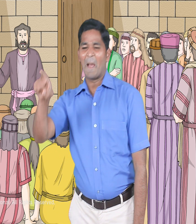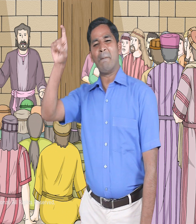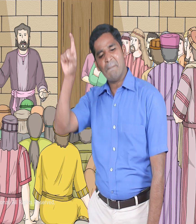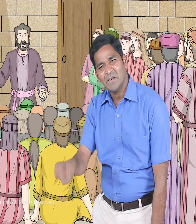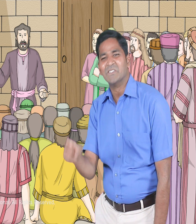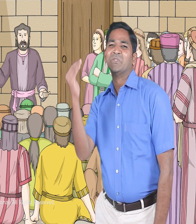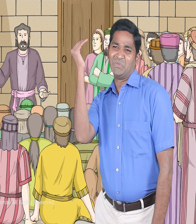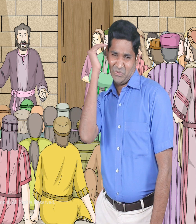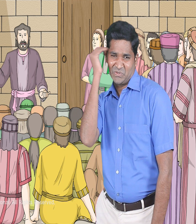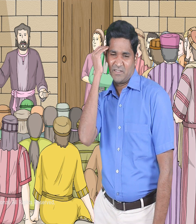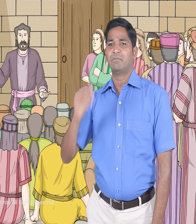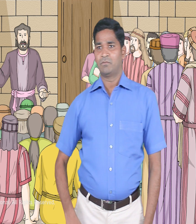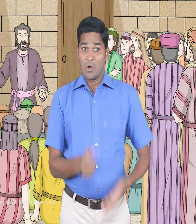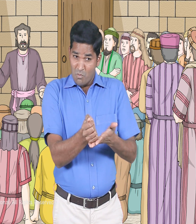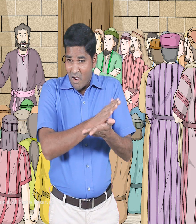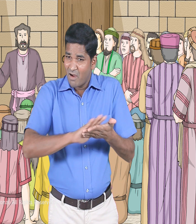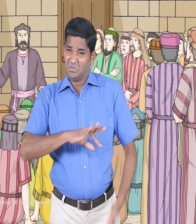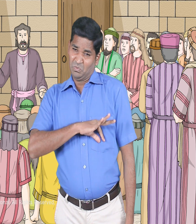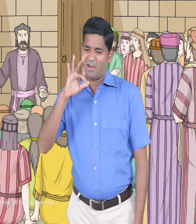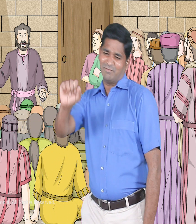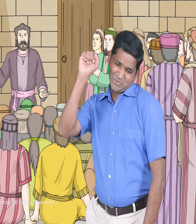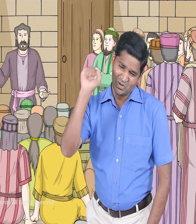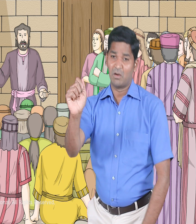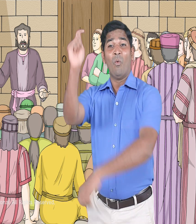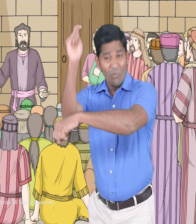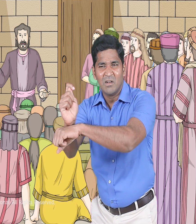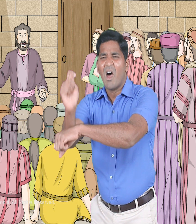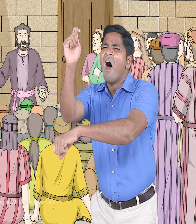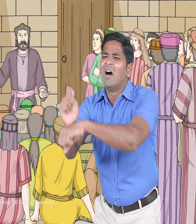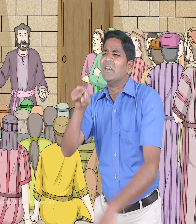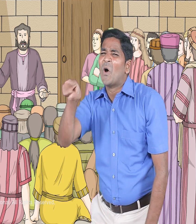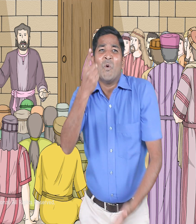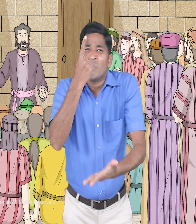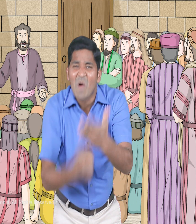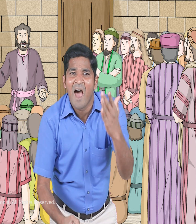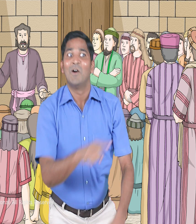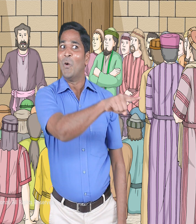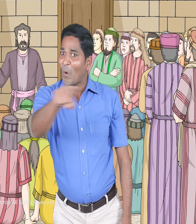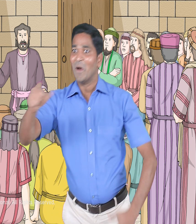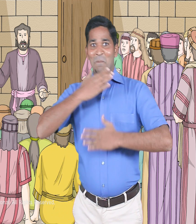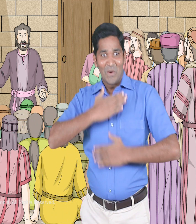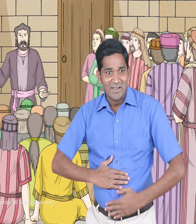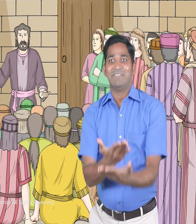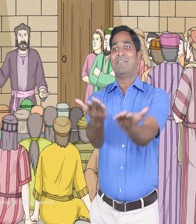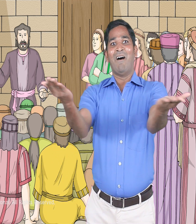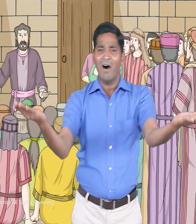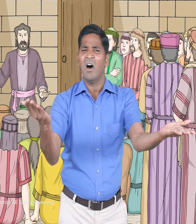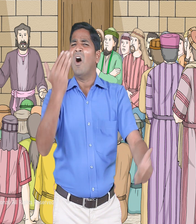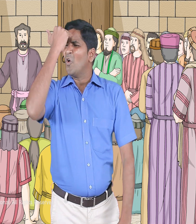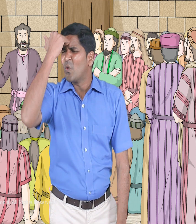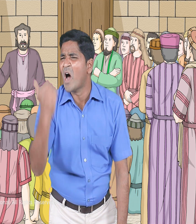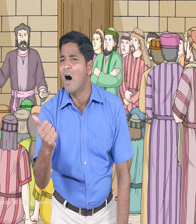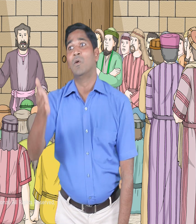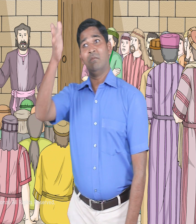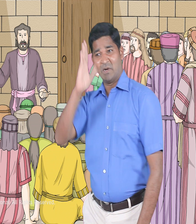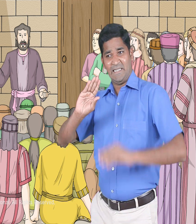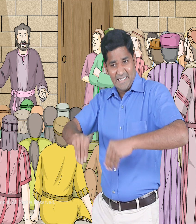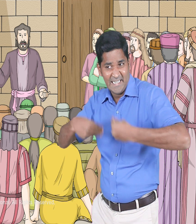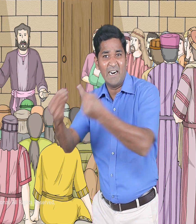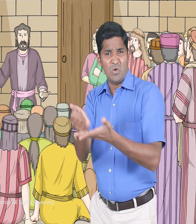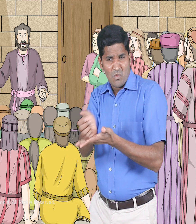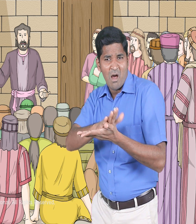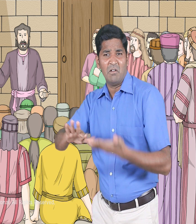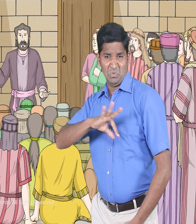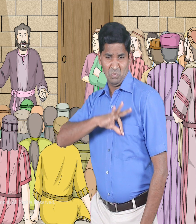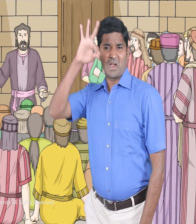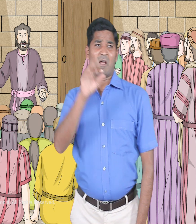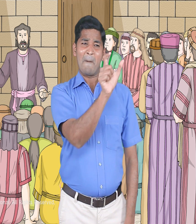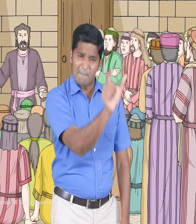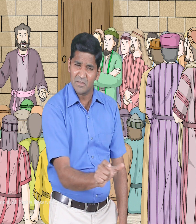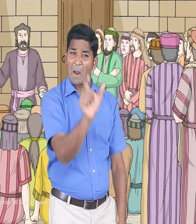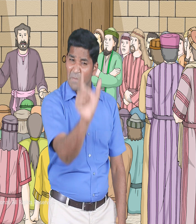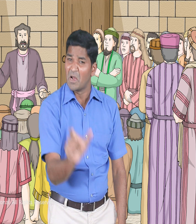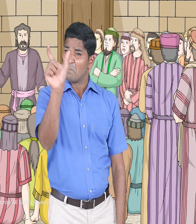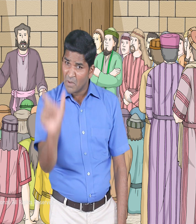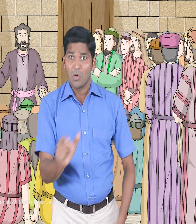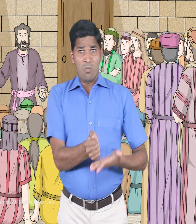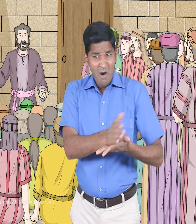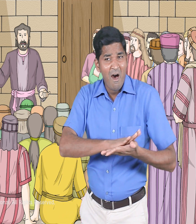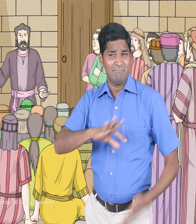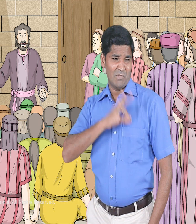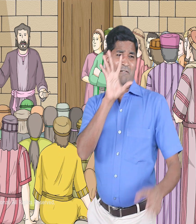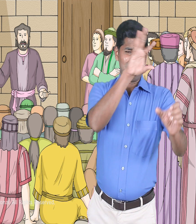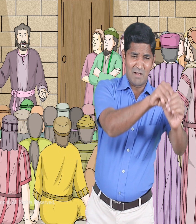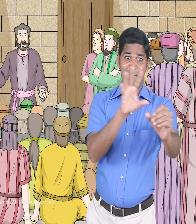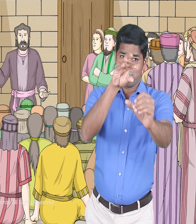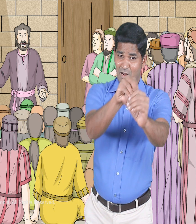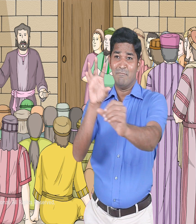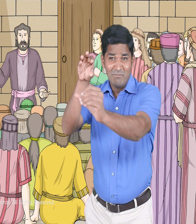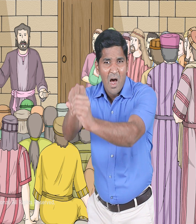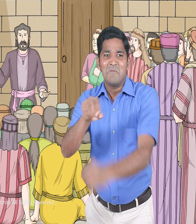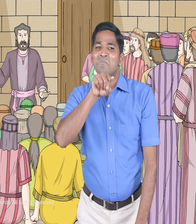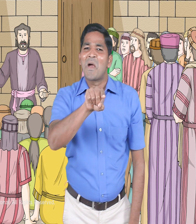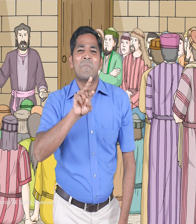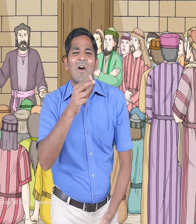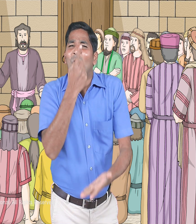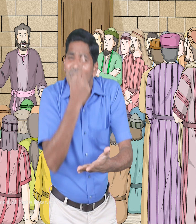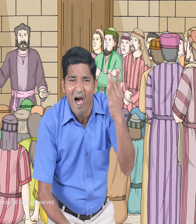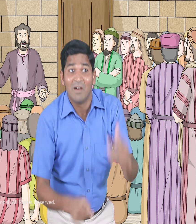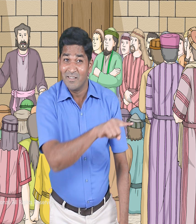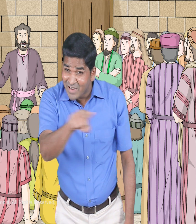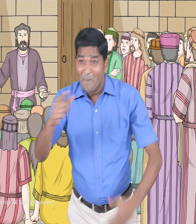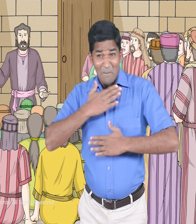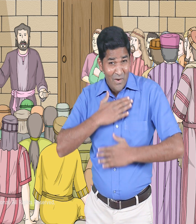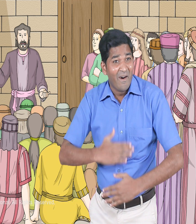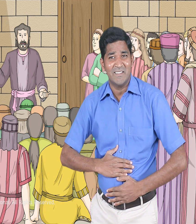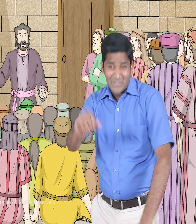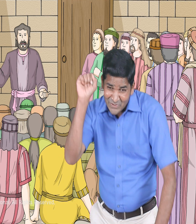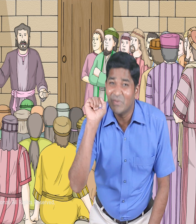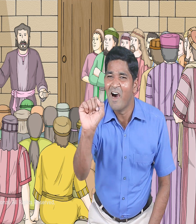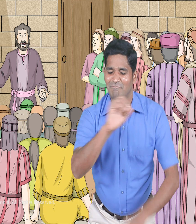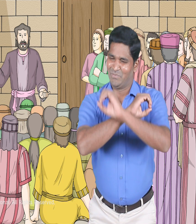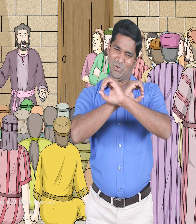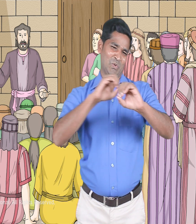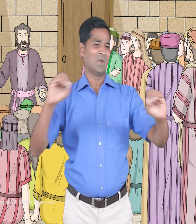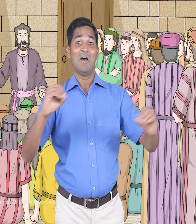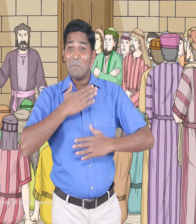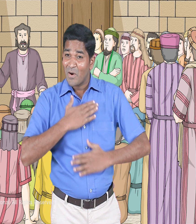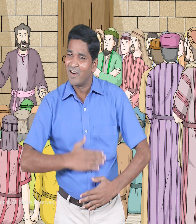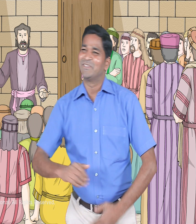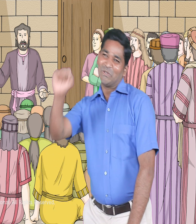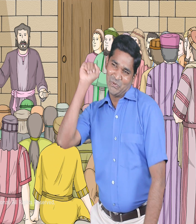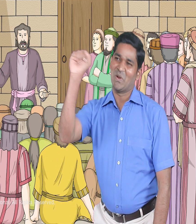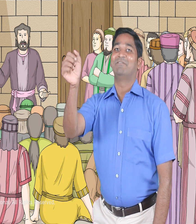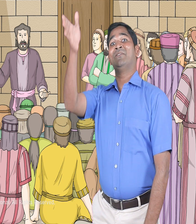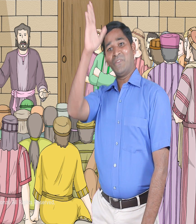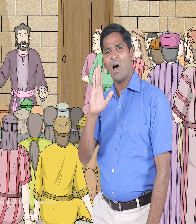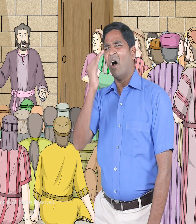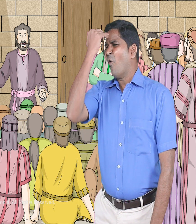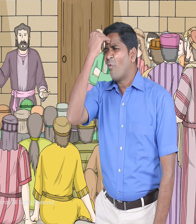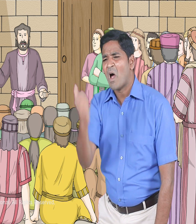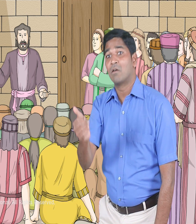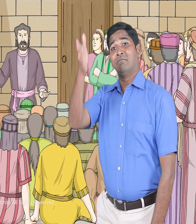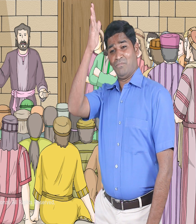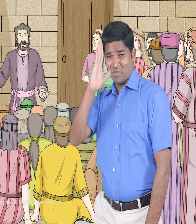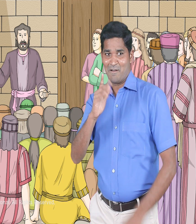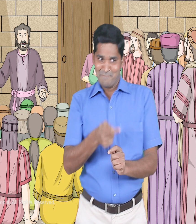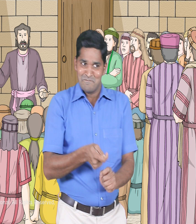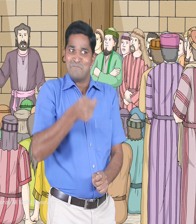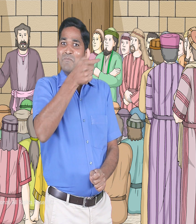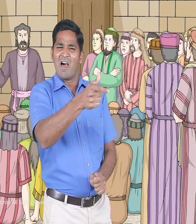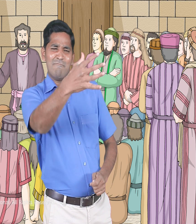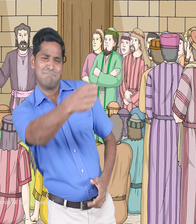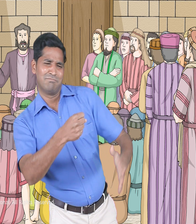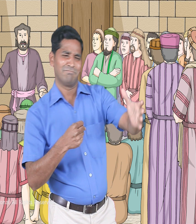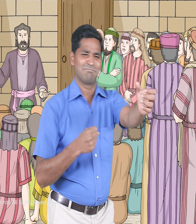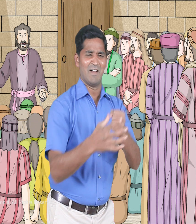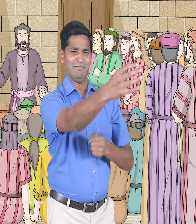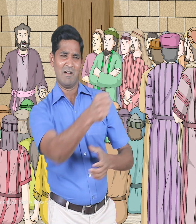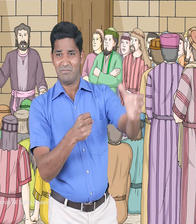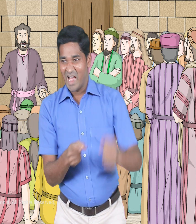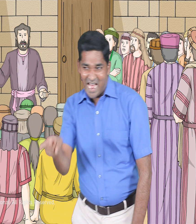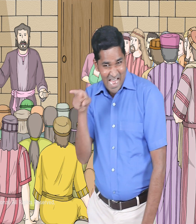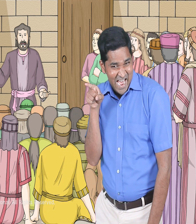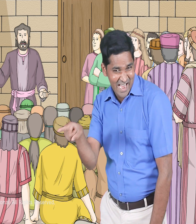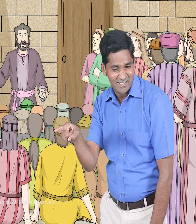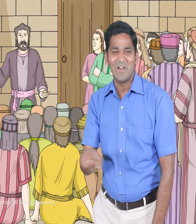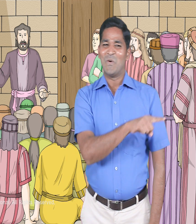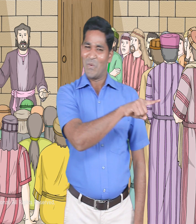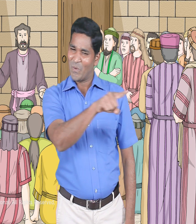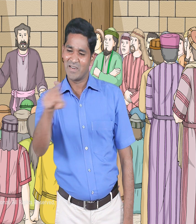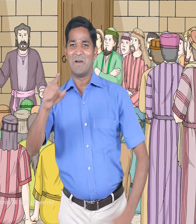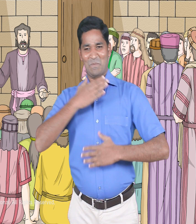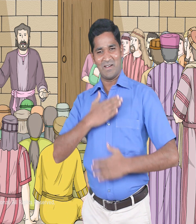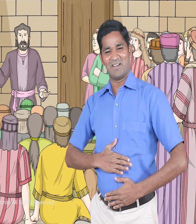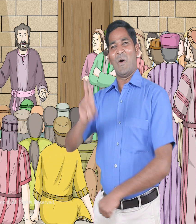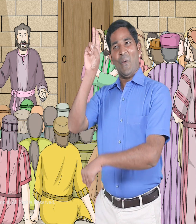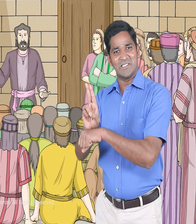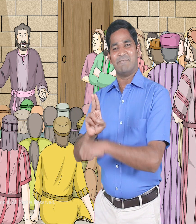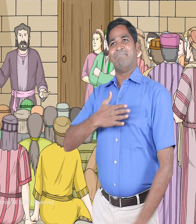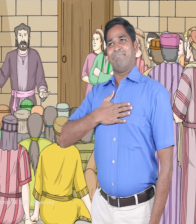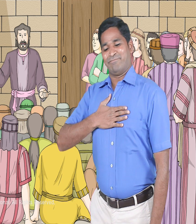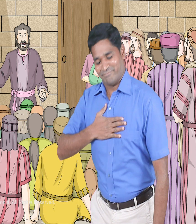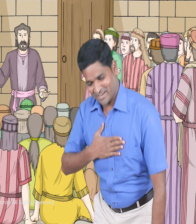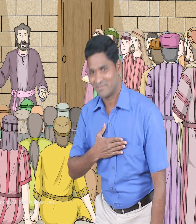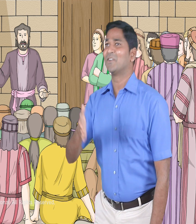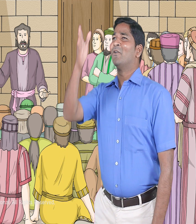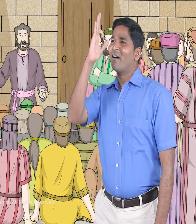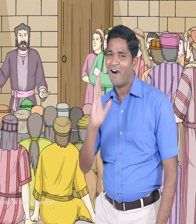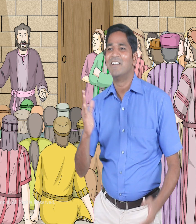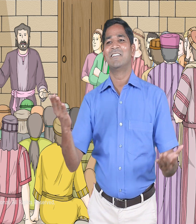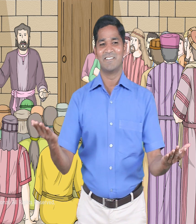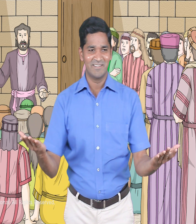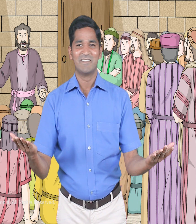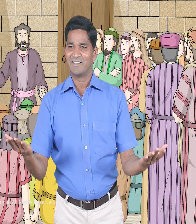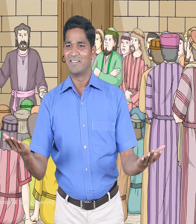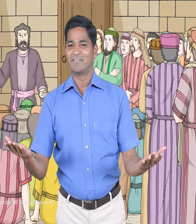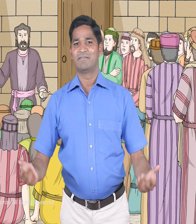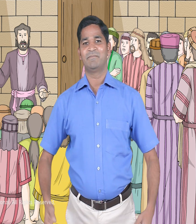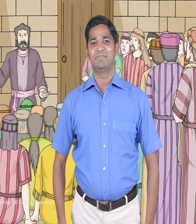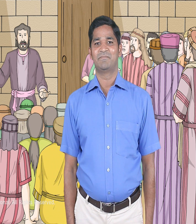Do you not know that your body is a temple of the Holy Spirit who is in you, whom you have received from God? You are not your own; you were bought at a price.